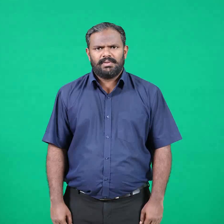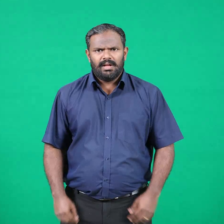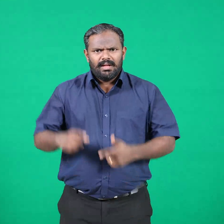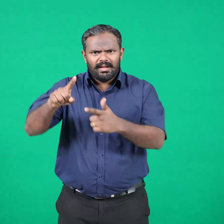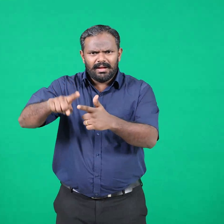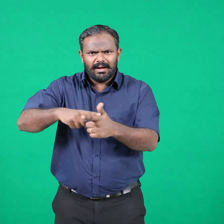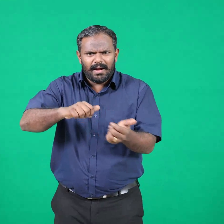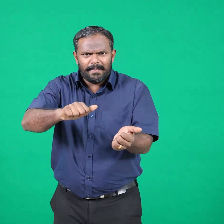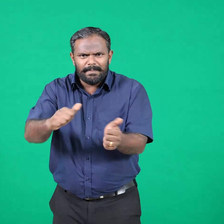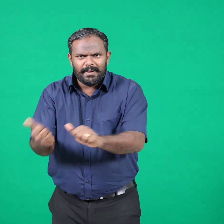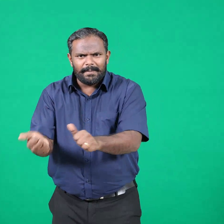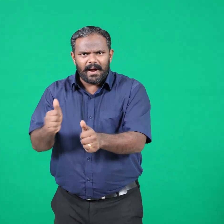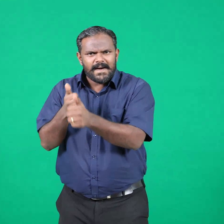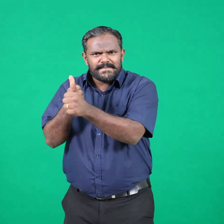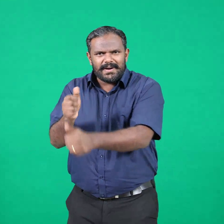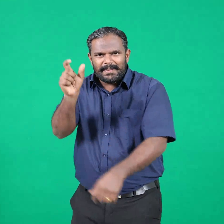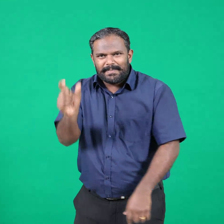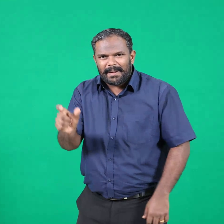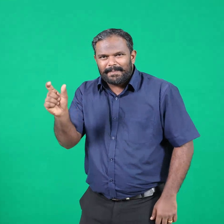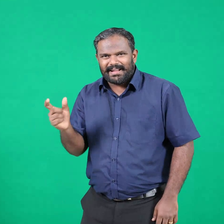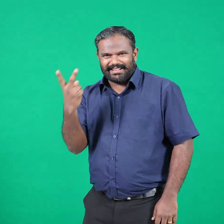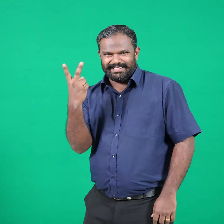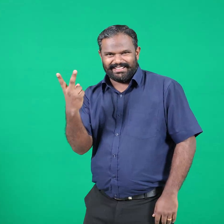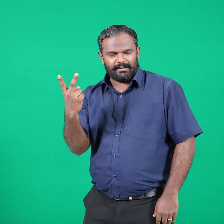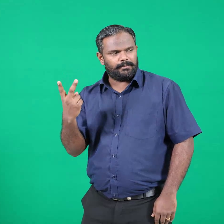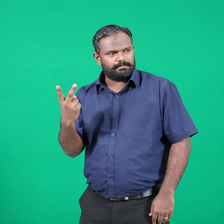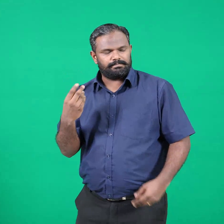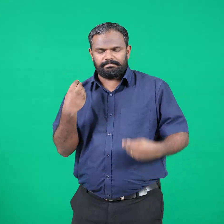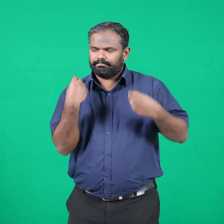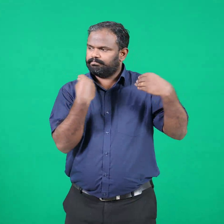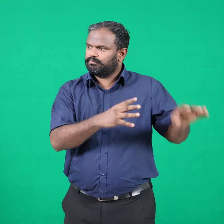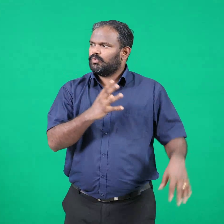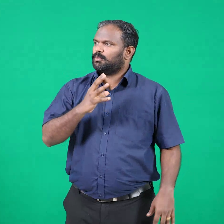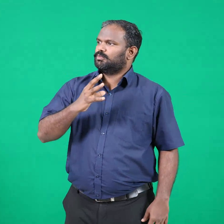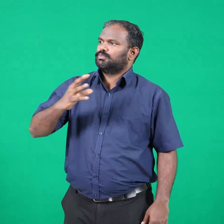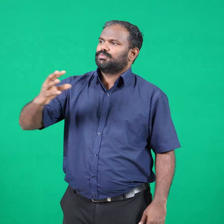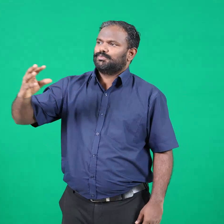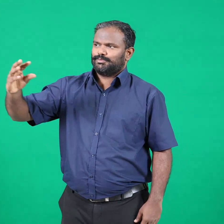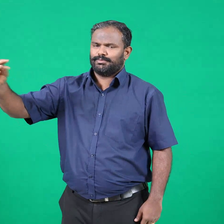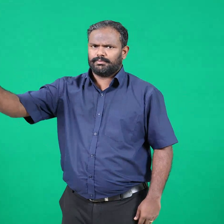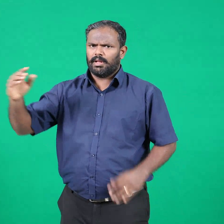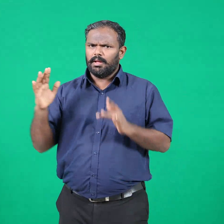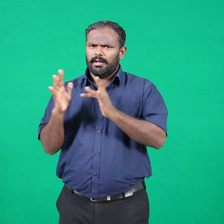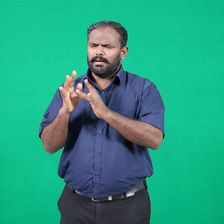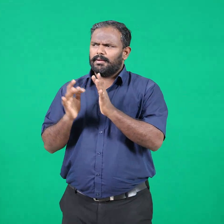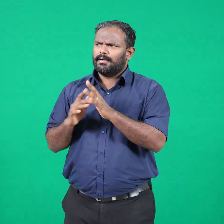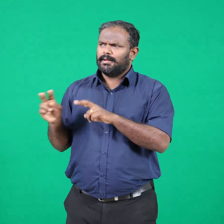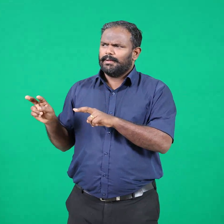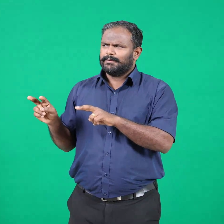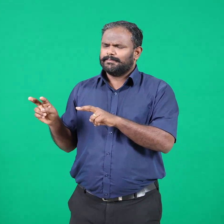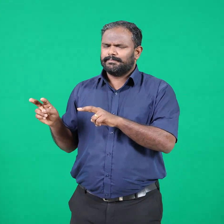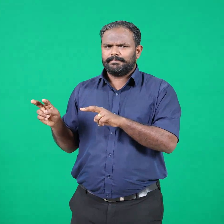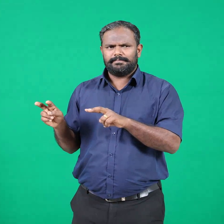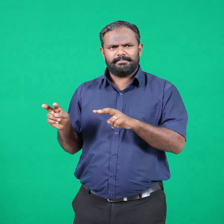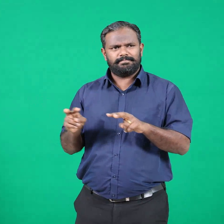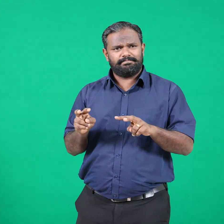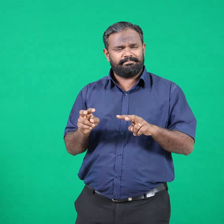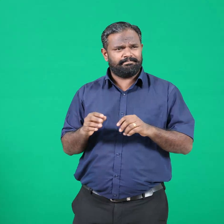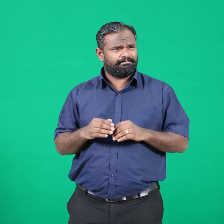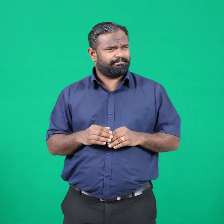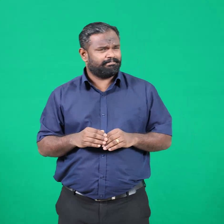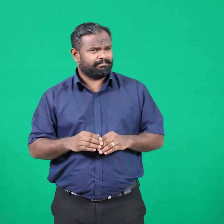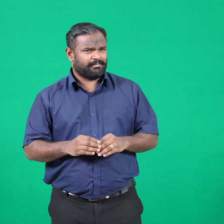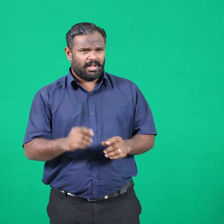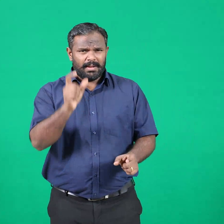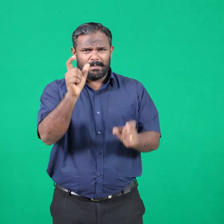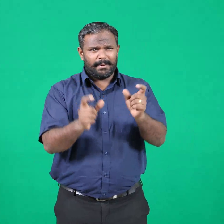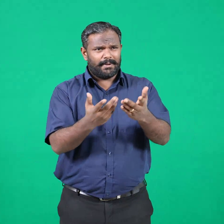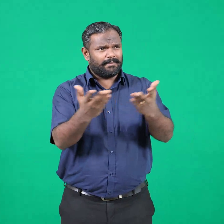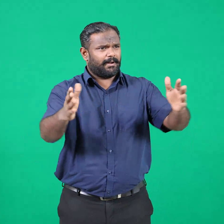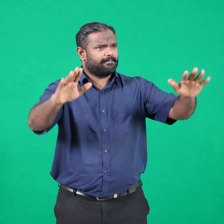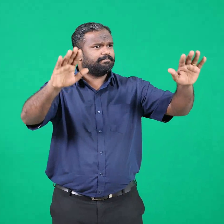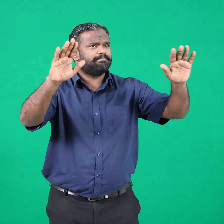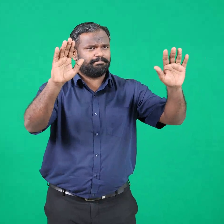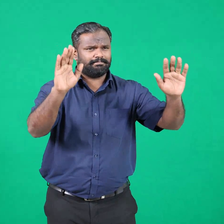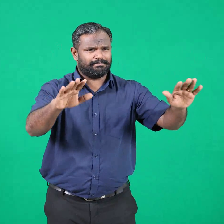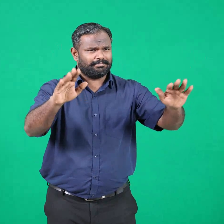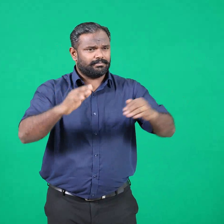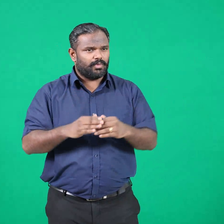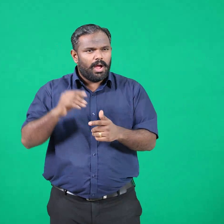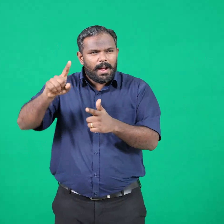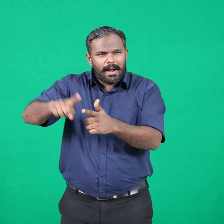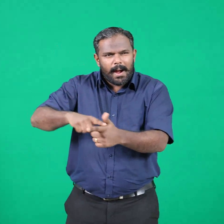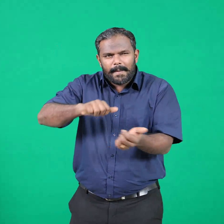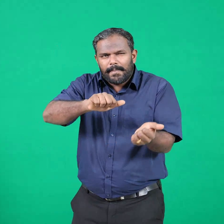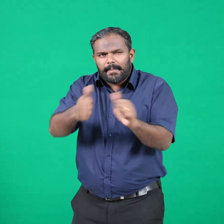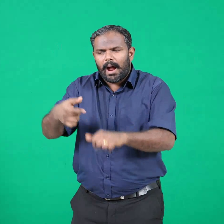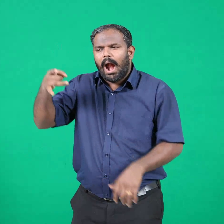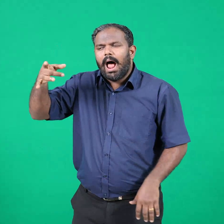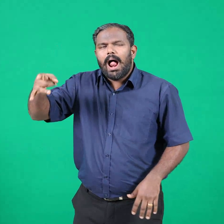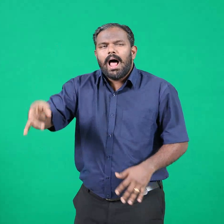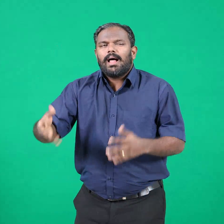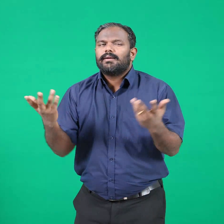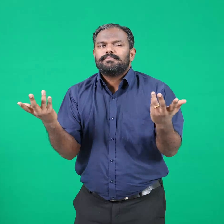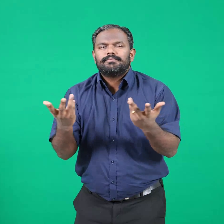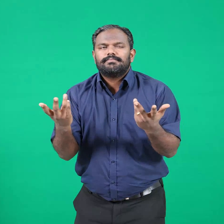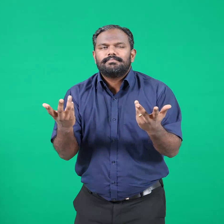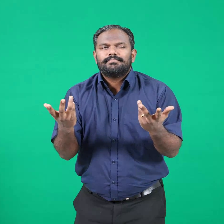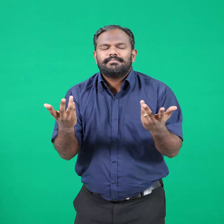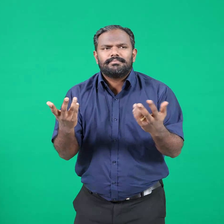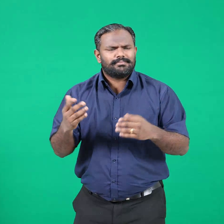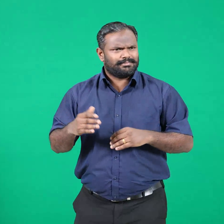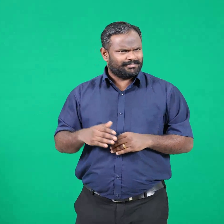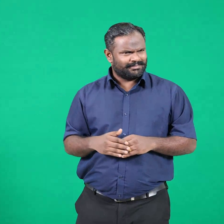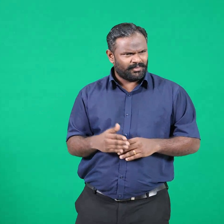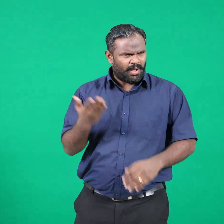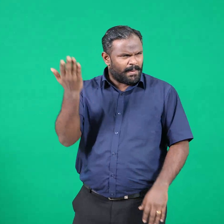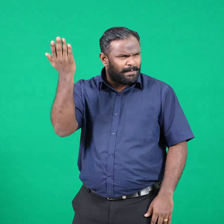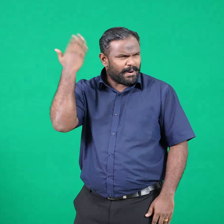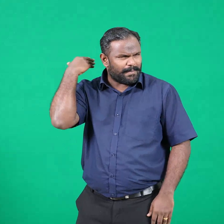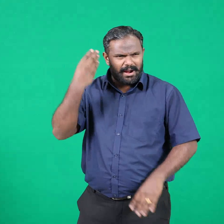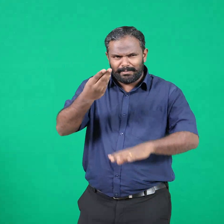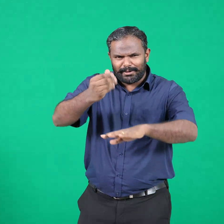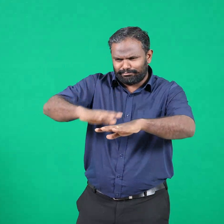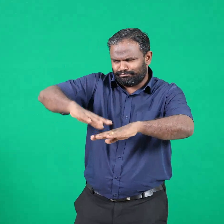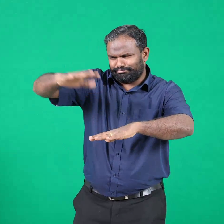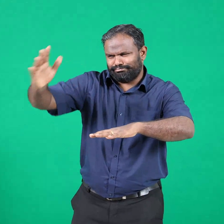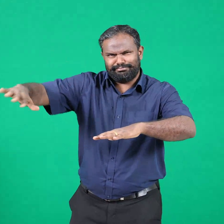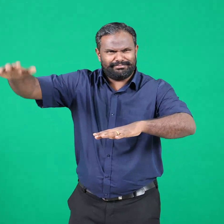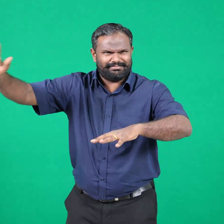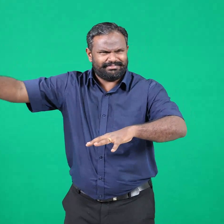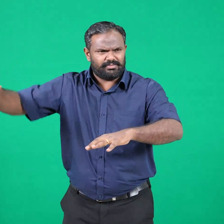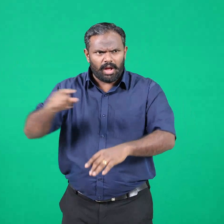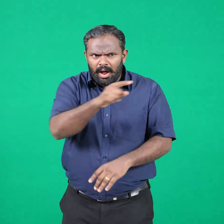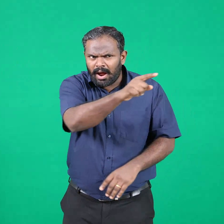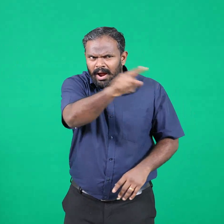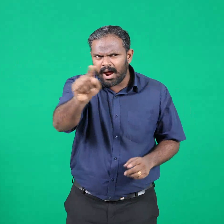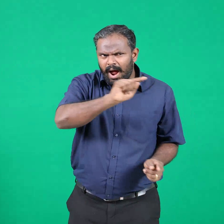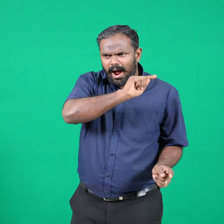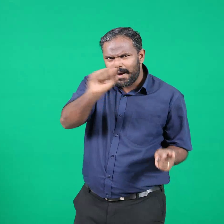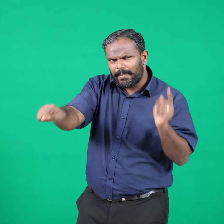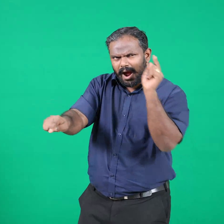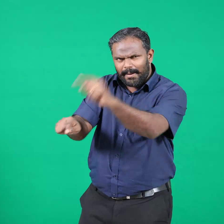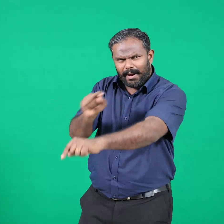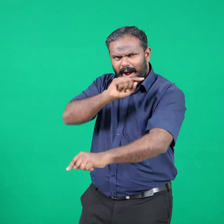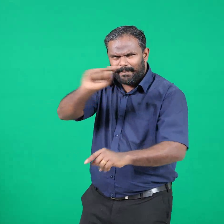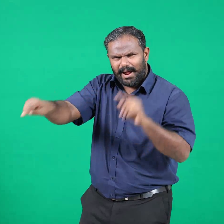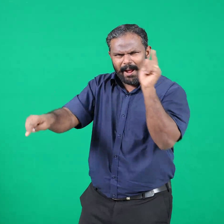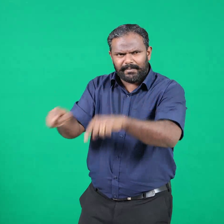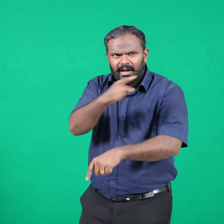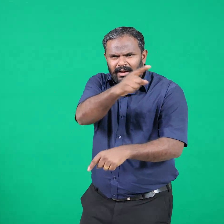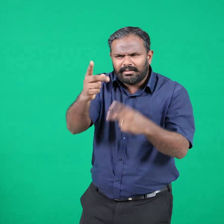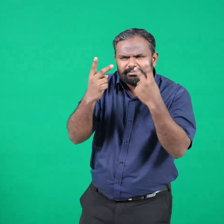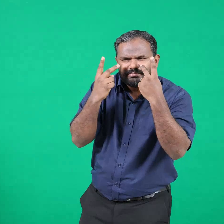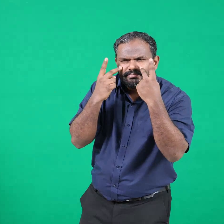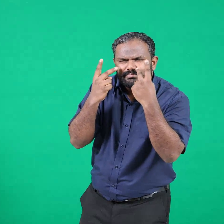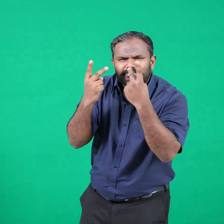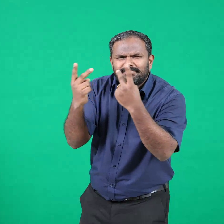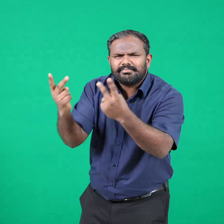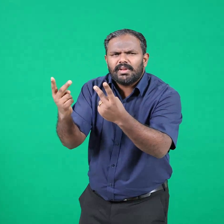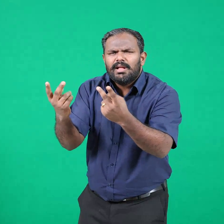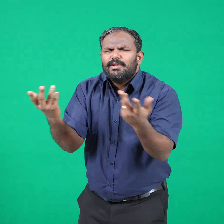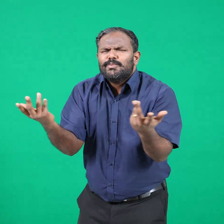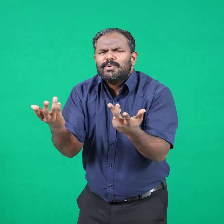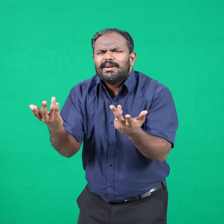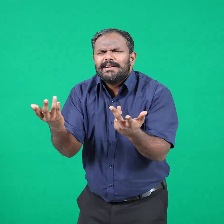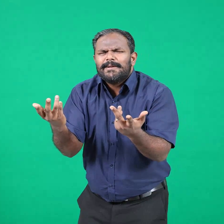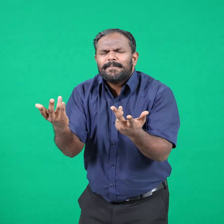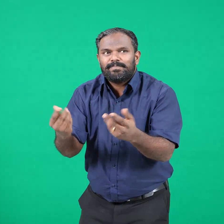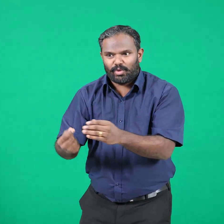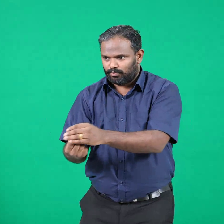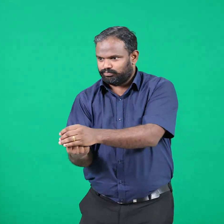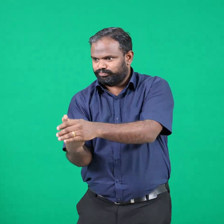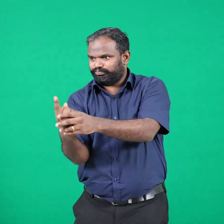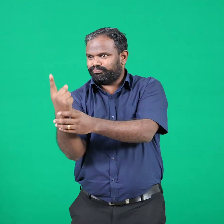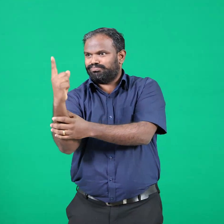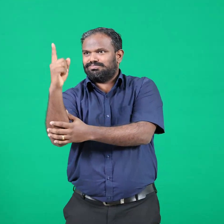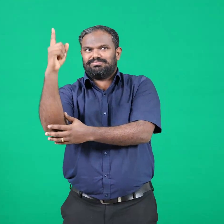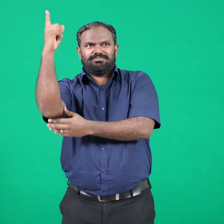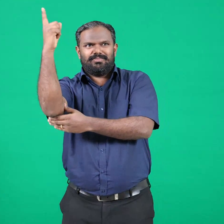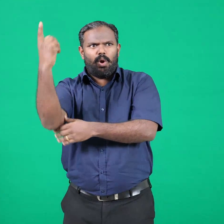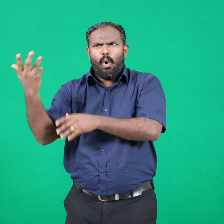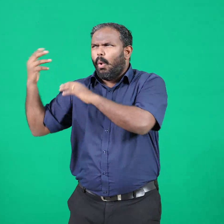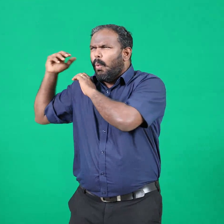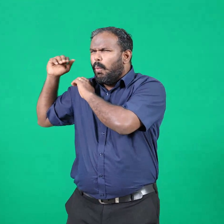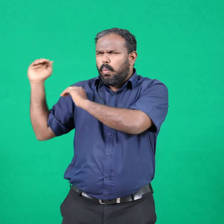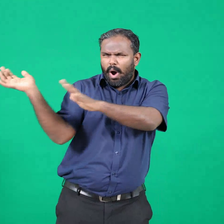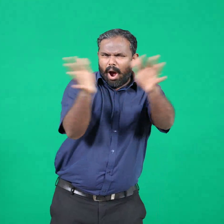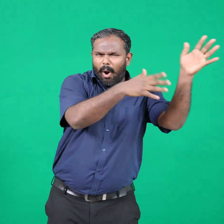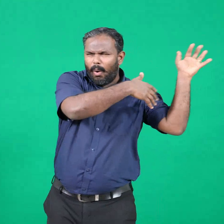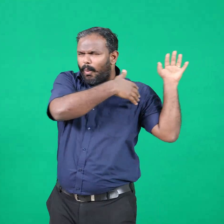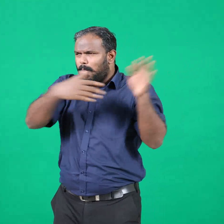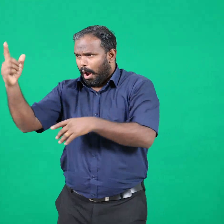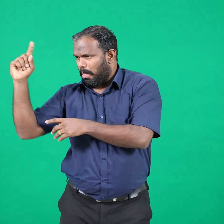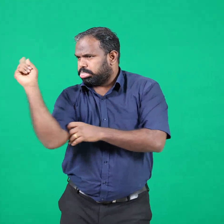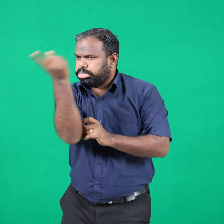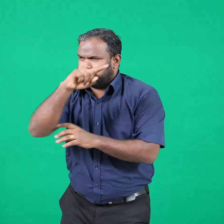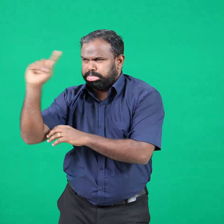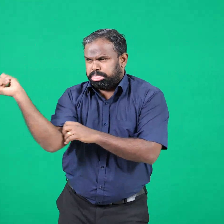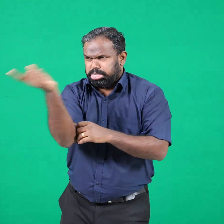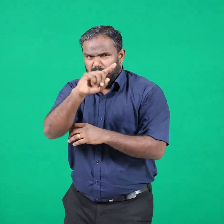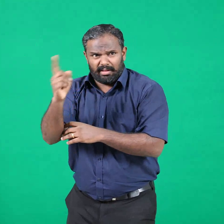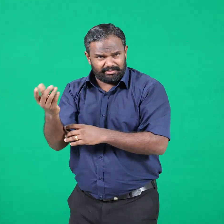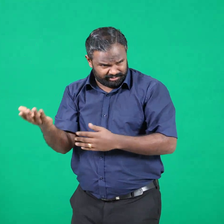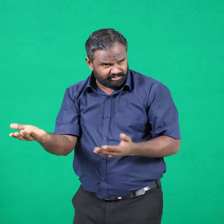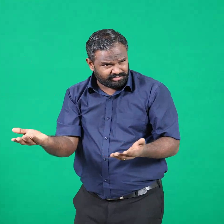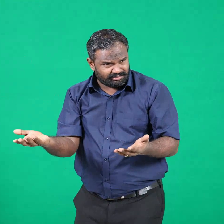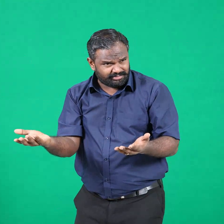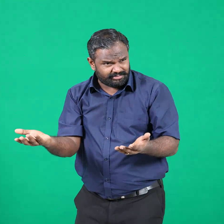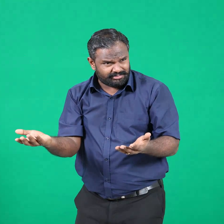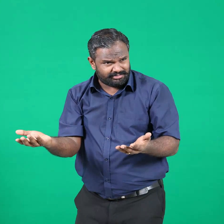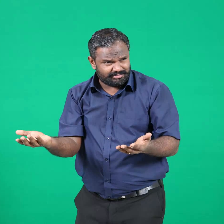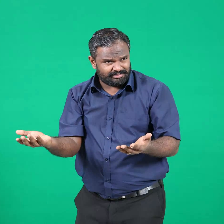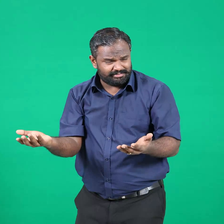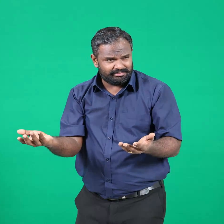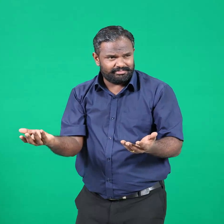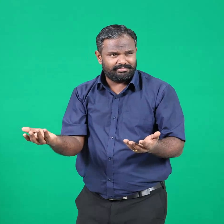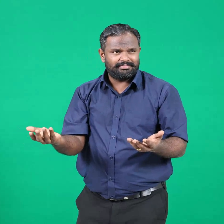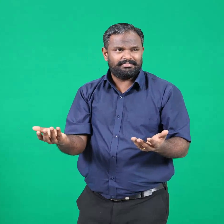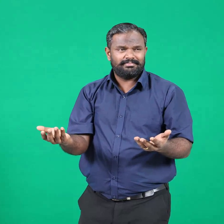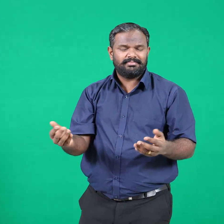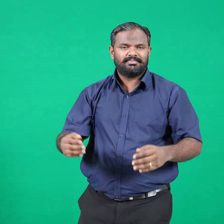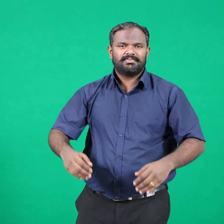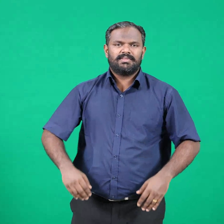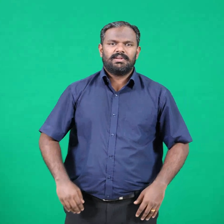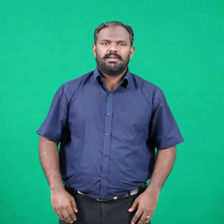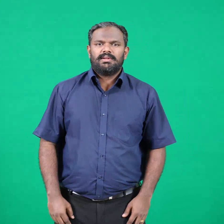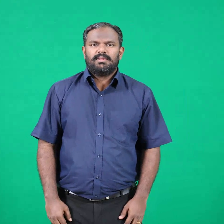After John's messengers had left, Jesus began to speak to the crowds about John: "What did you go out into the wilderness to see?